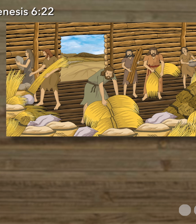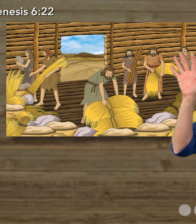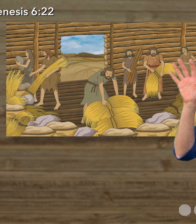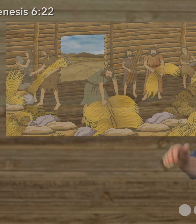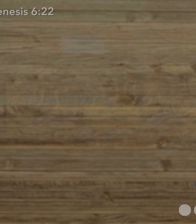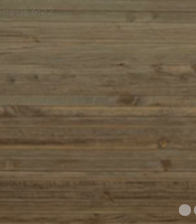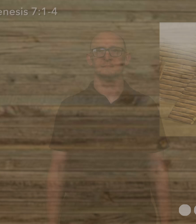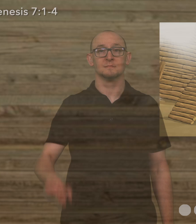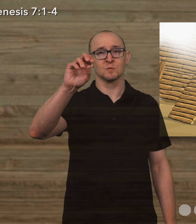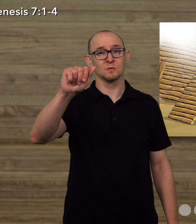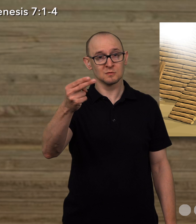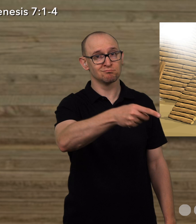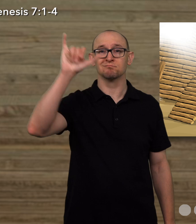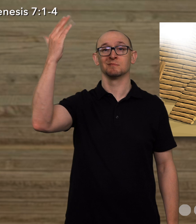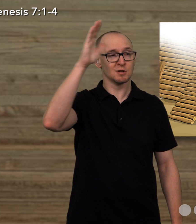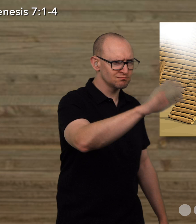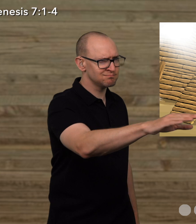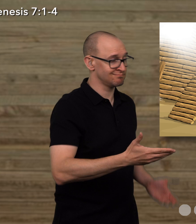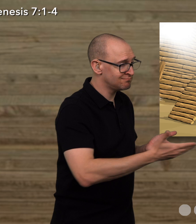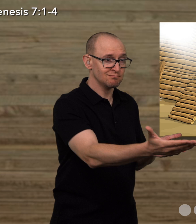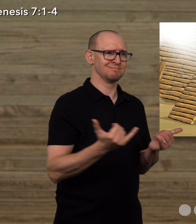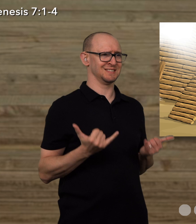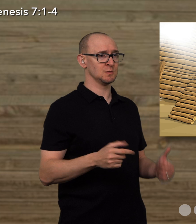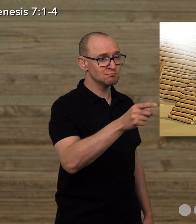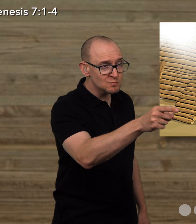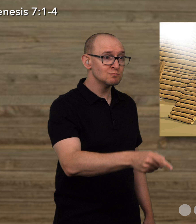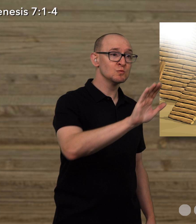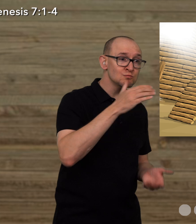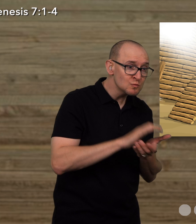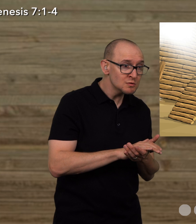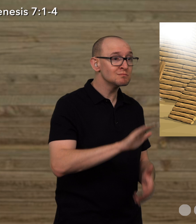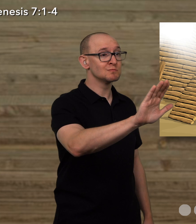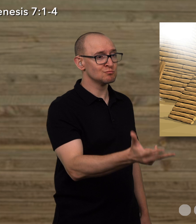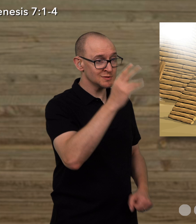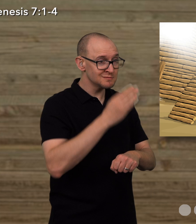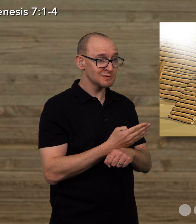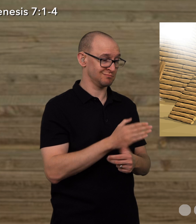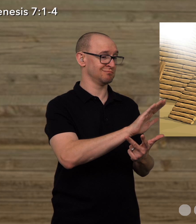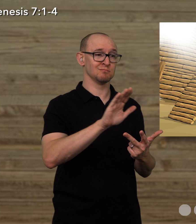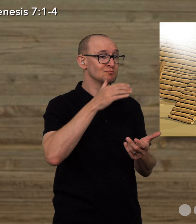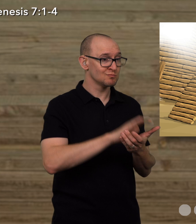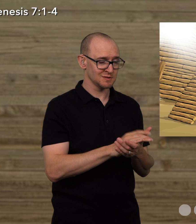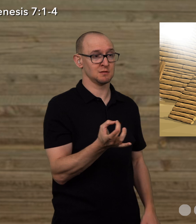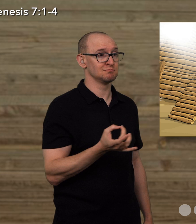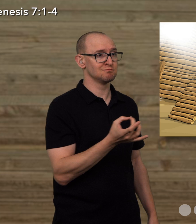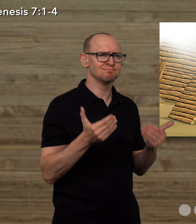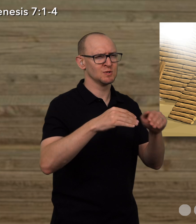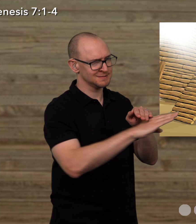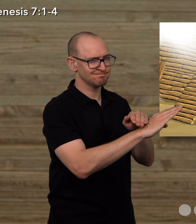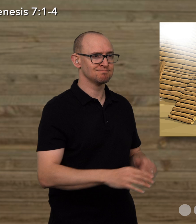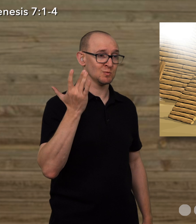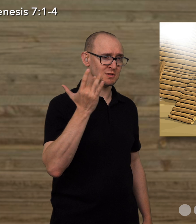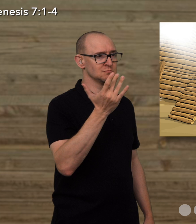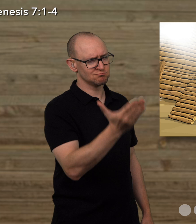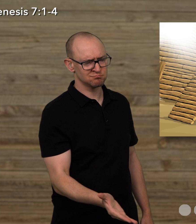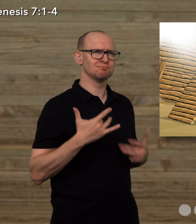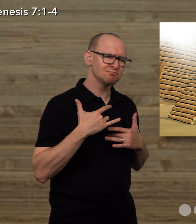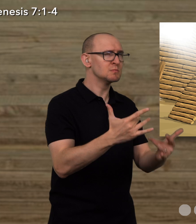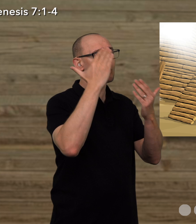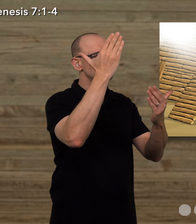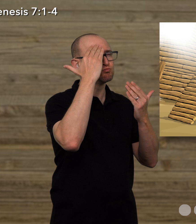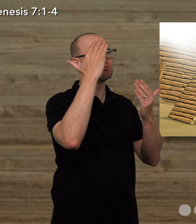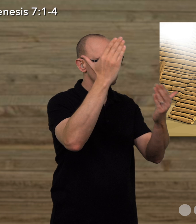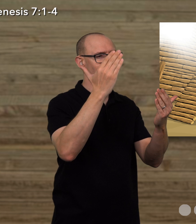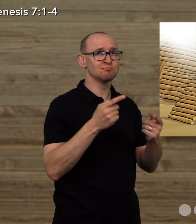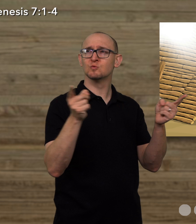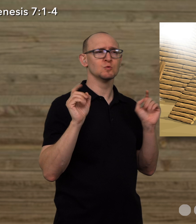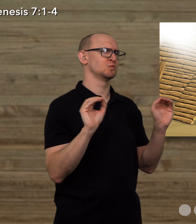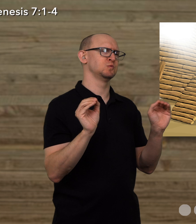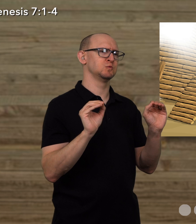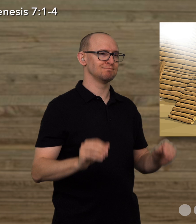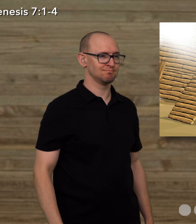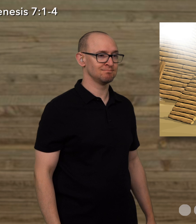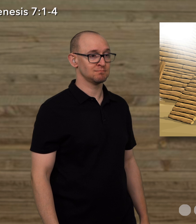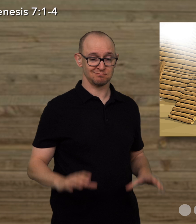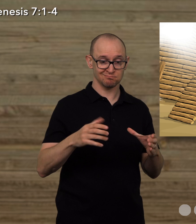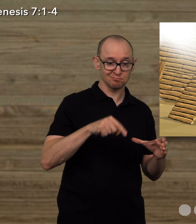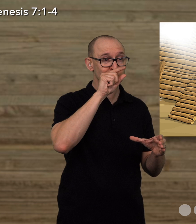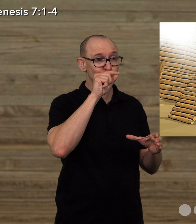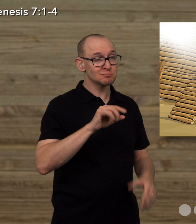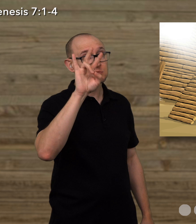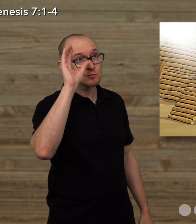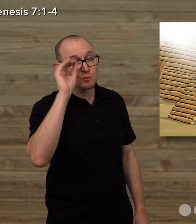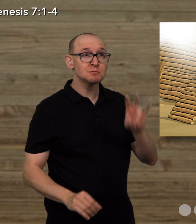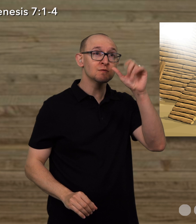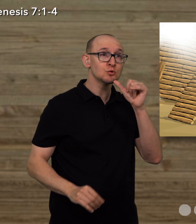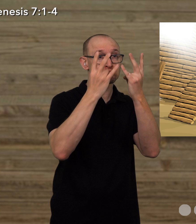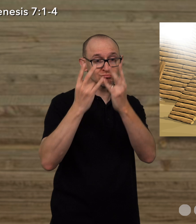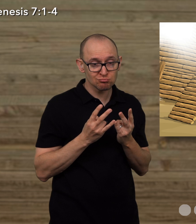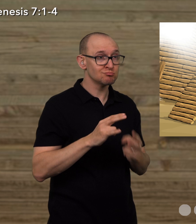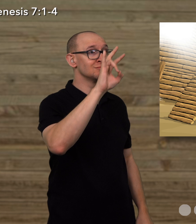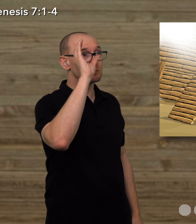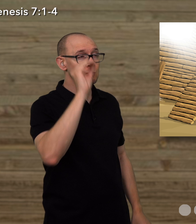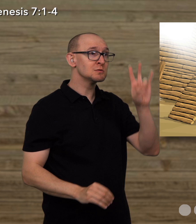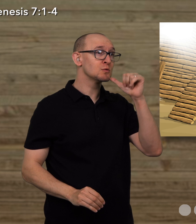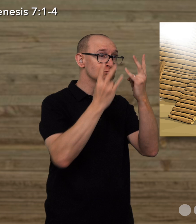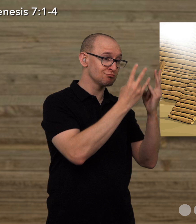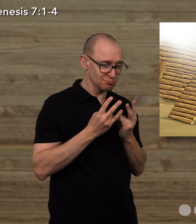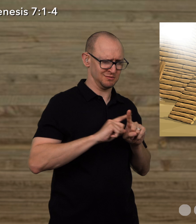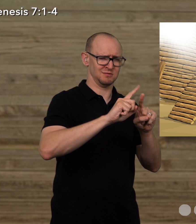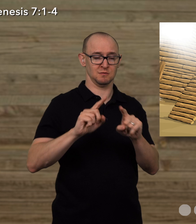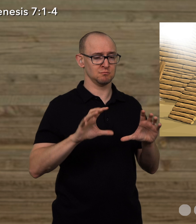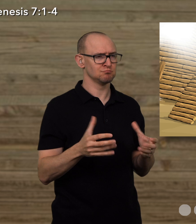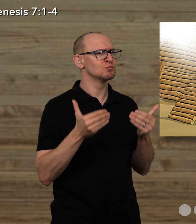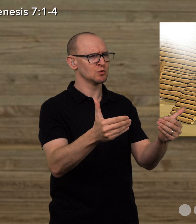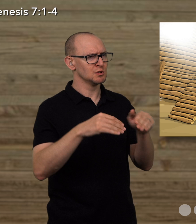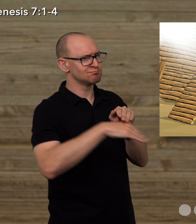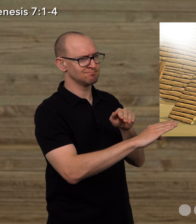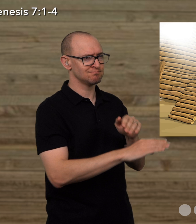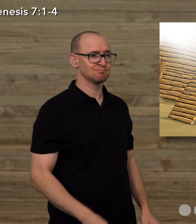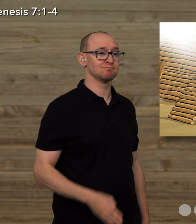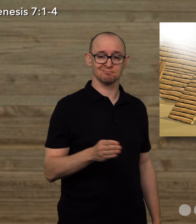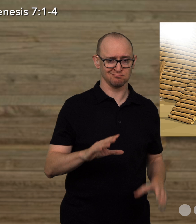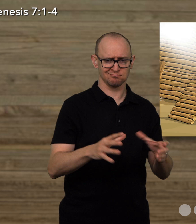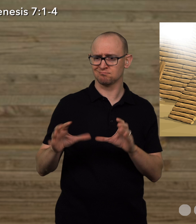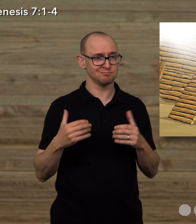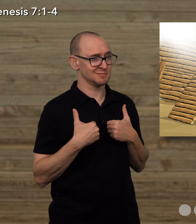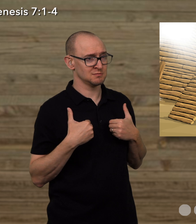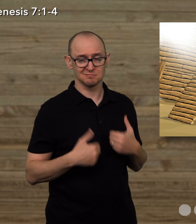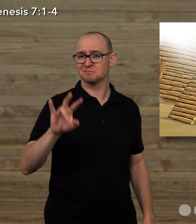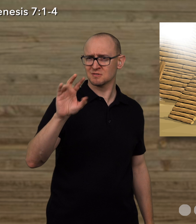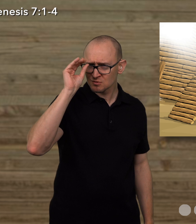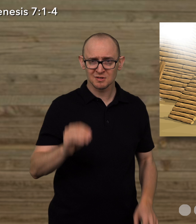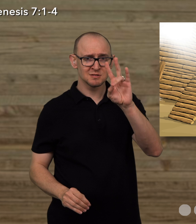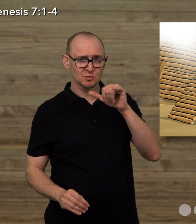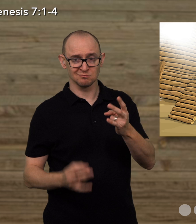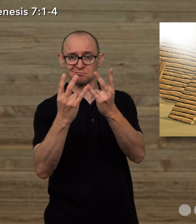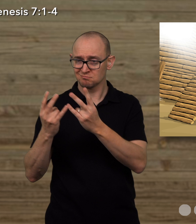Then the LORD said to Noah, “Go into the ark, you and all your family, because I have found you righteous in this generation.